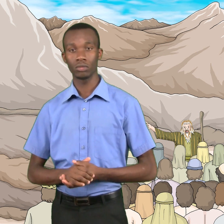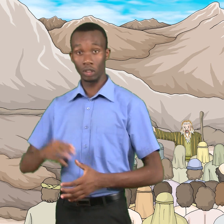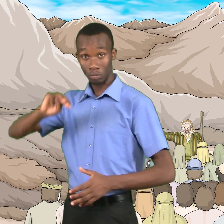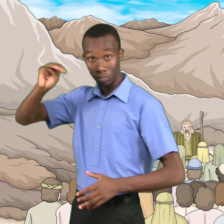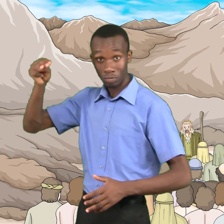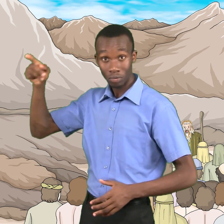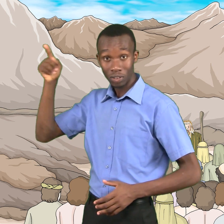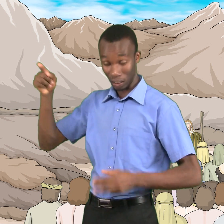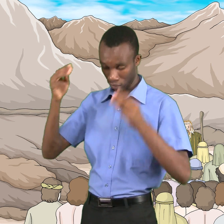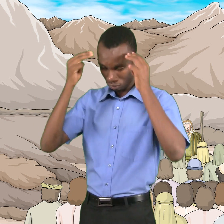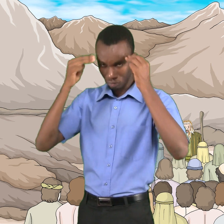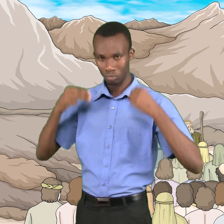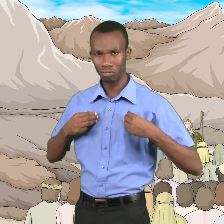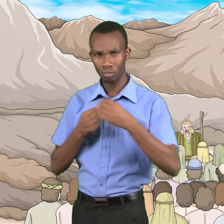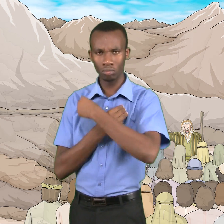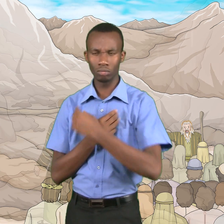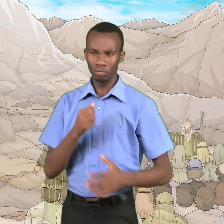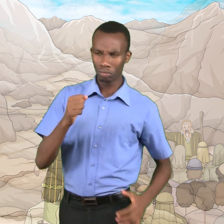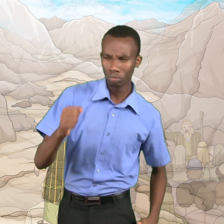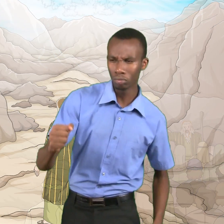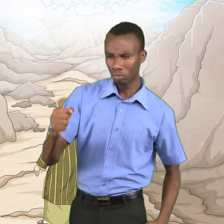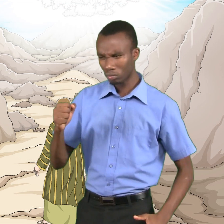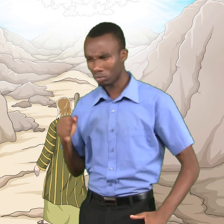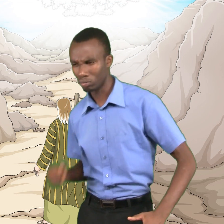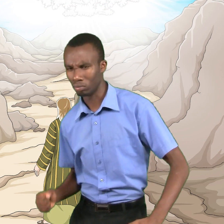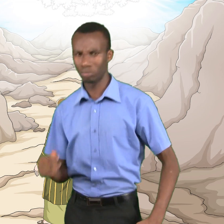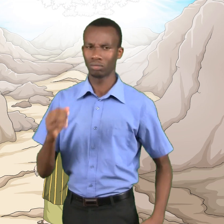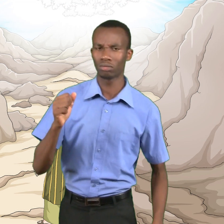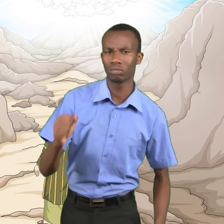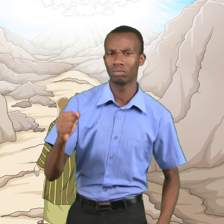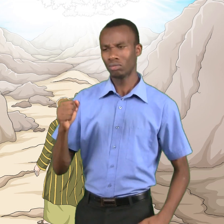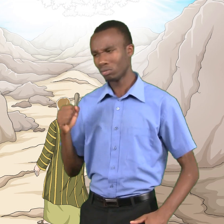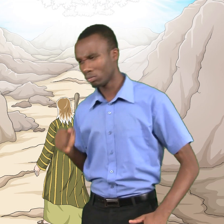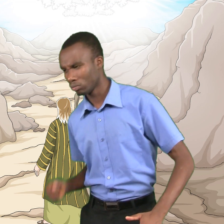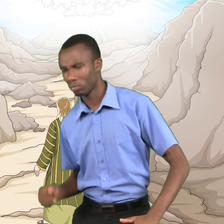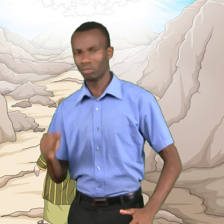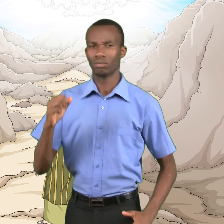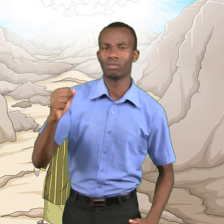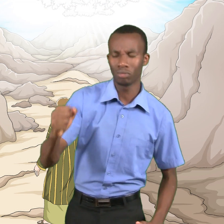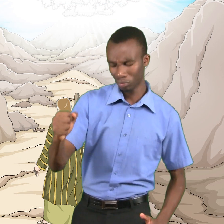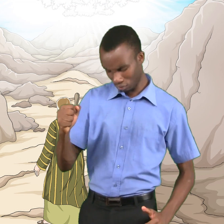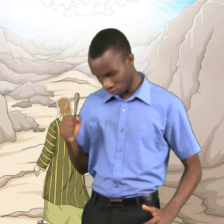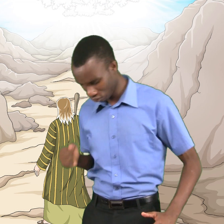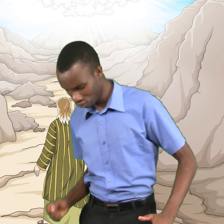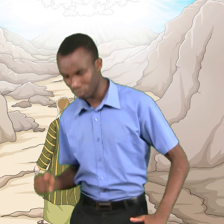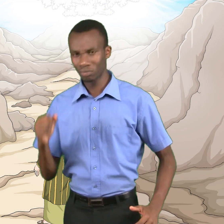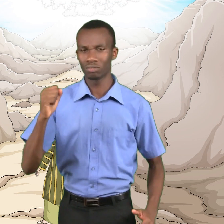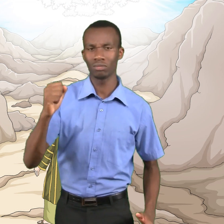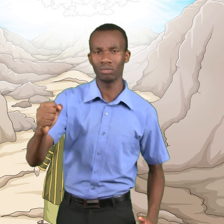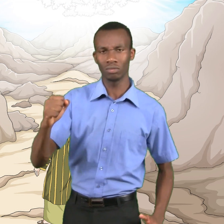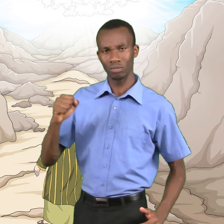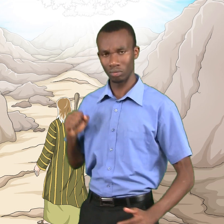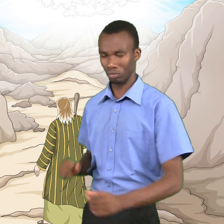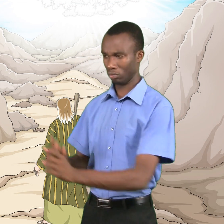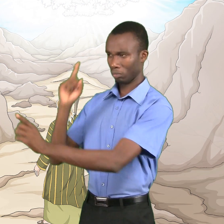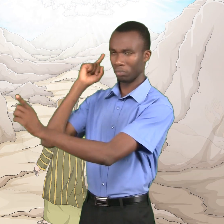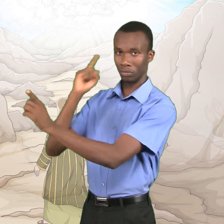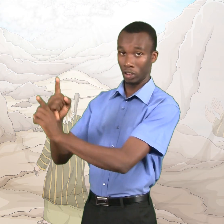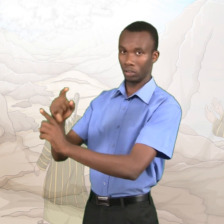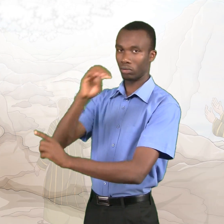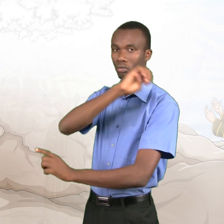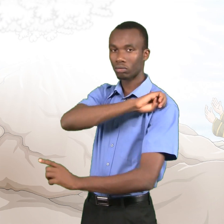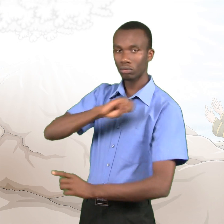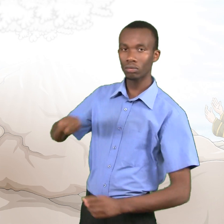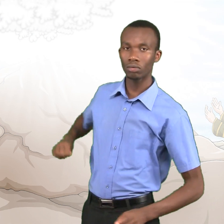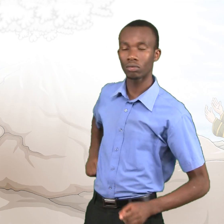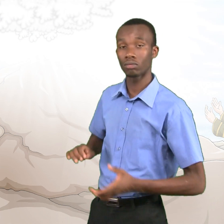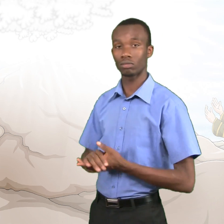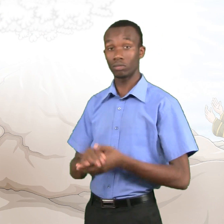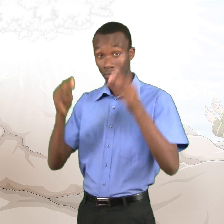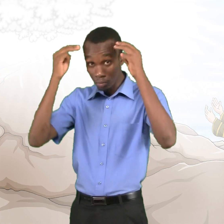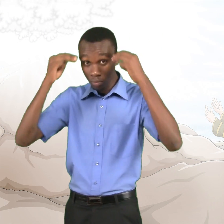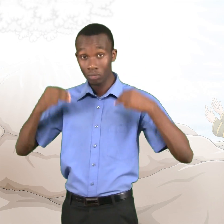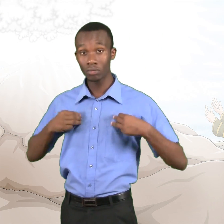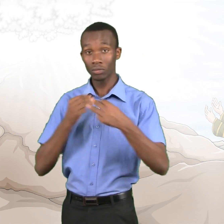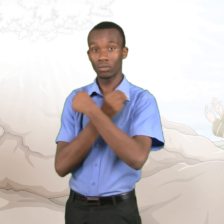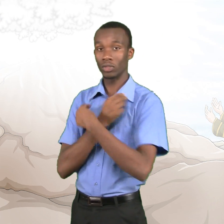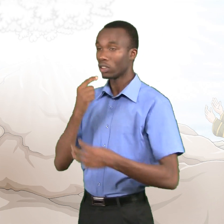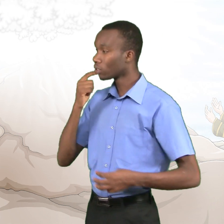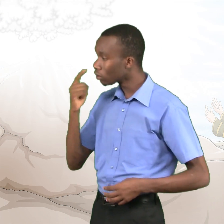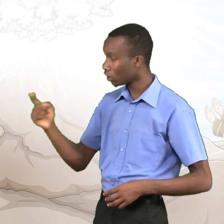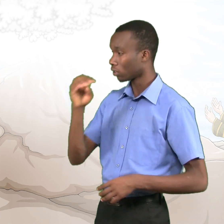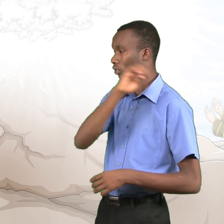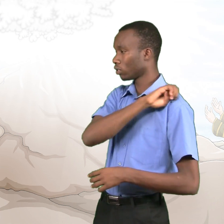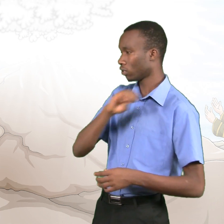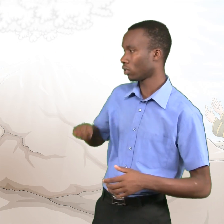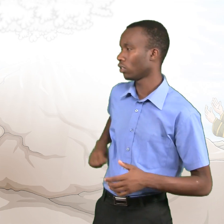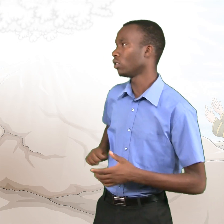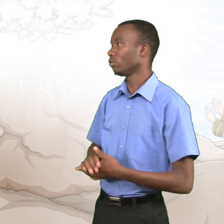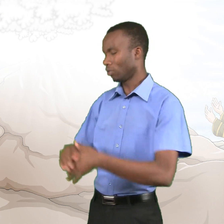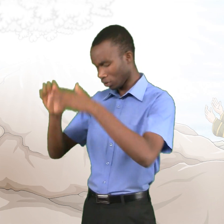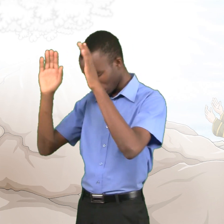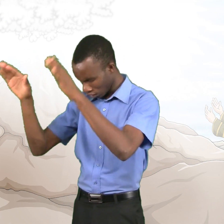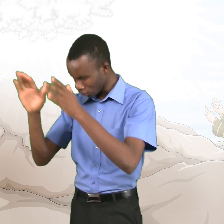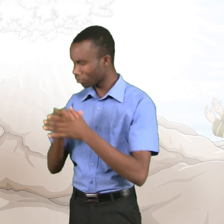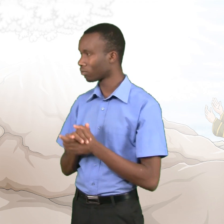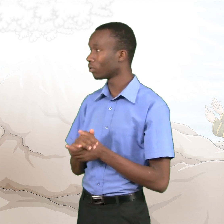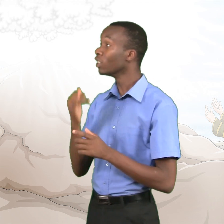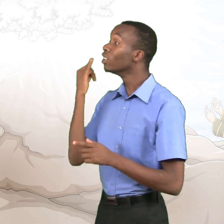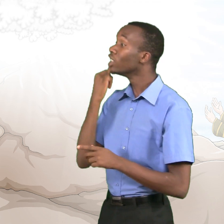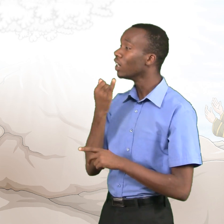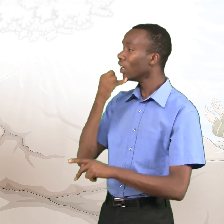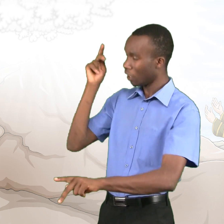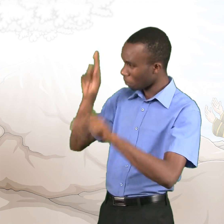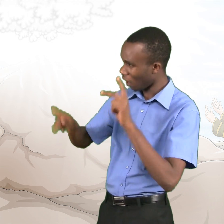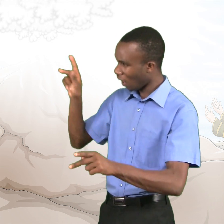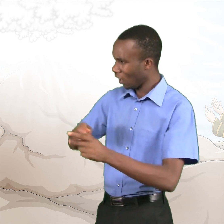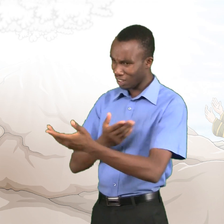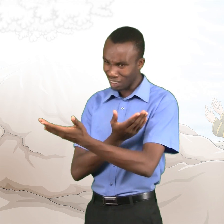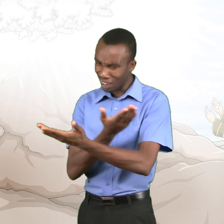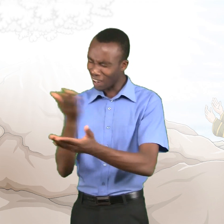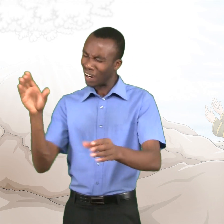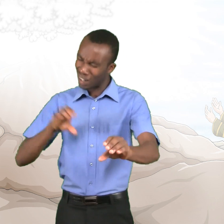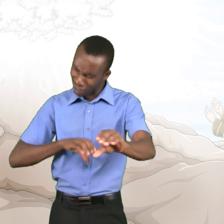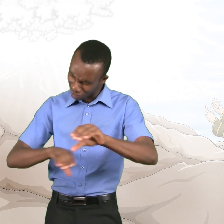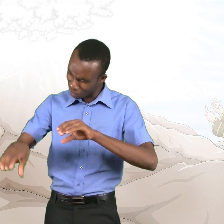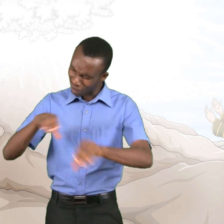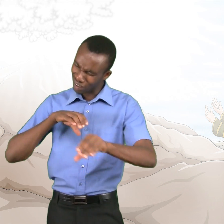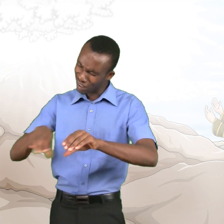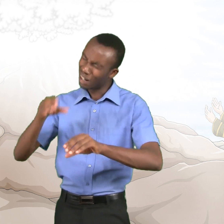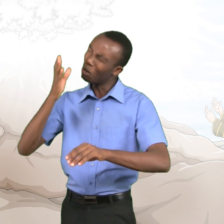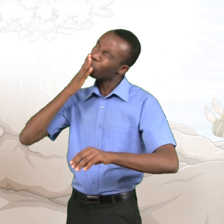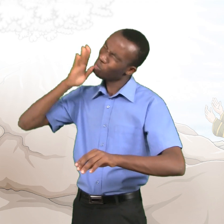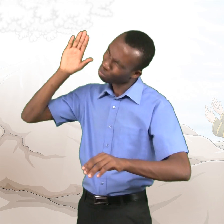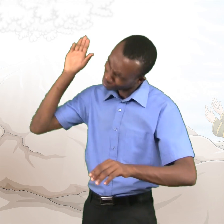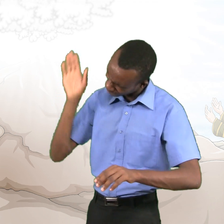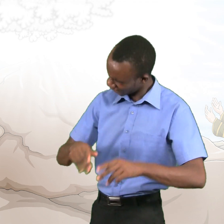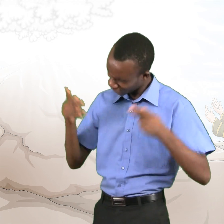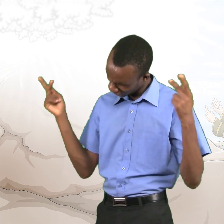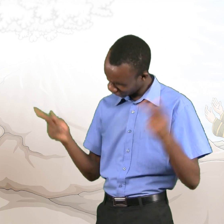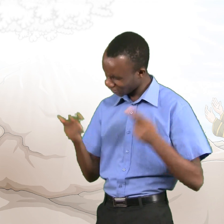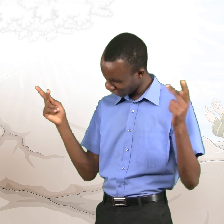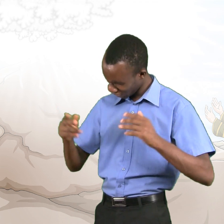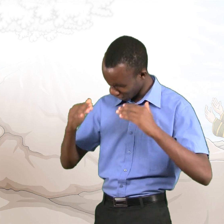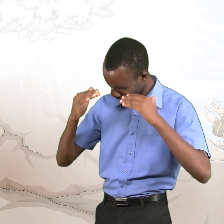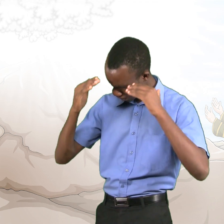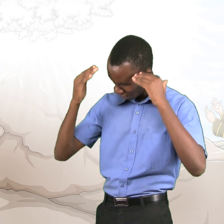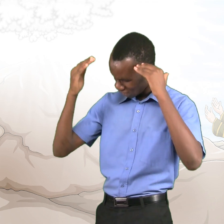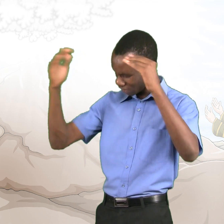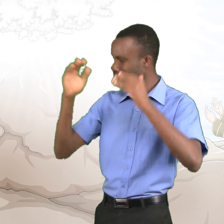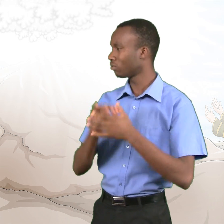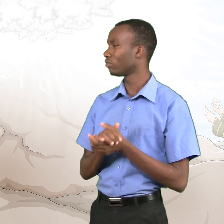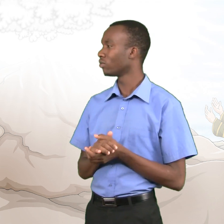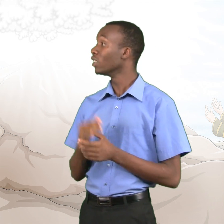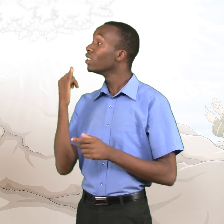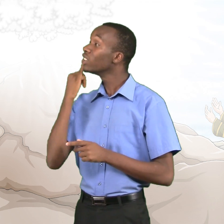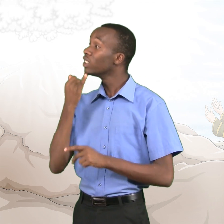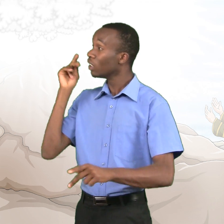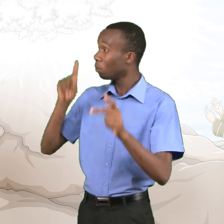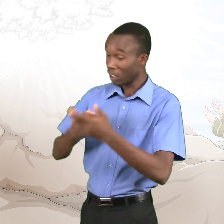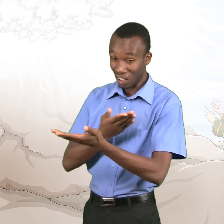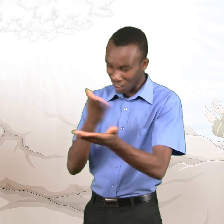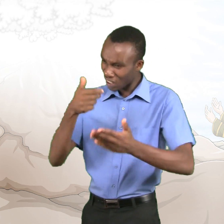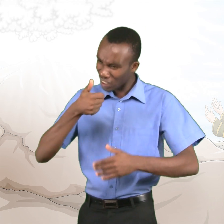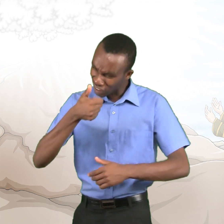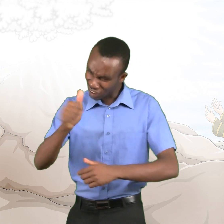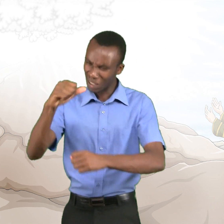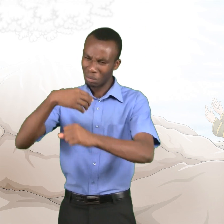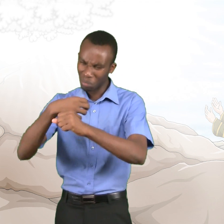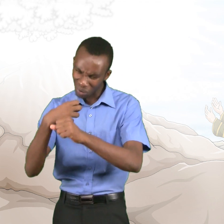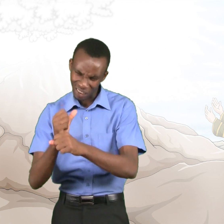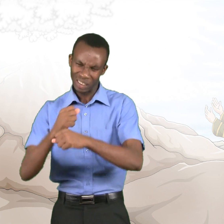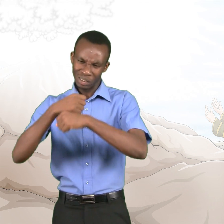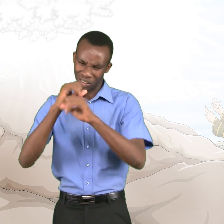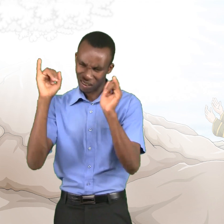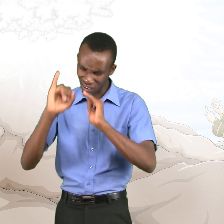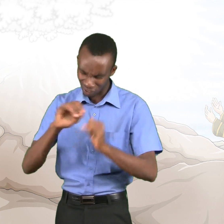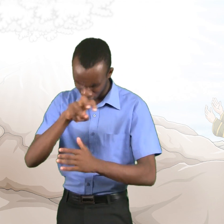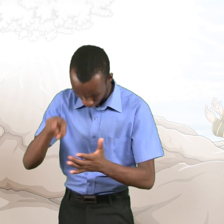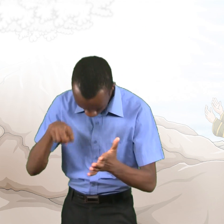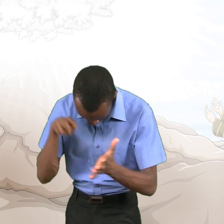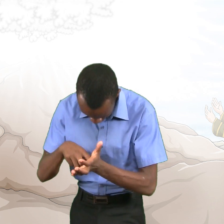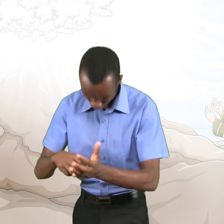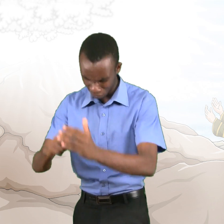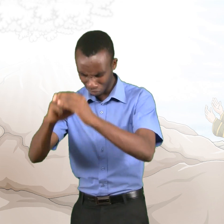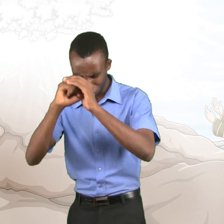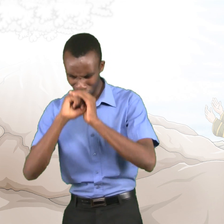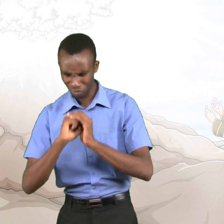So Moses returned to the LORD and said, “Oh, what a great sin these people have committed! They have made gods of gold for themselves.